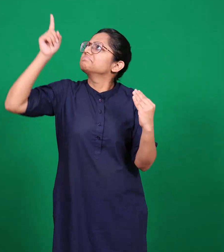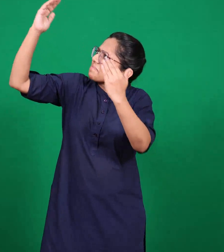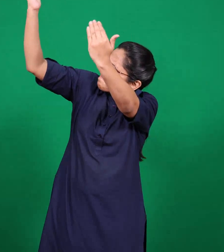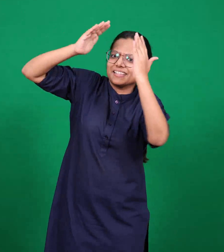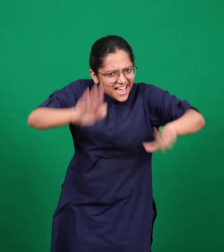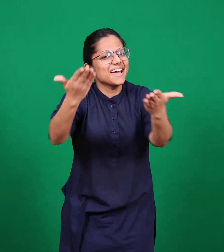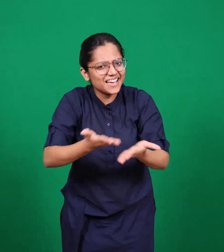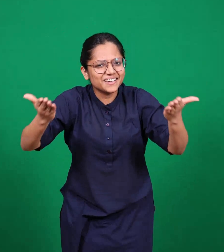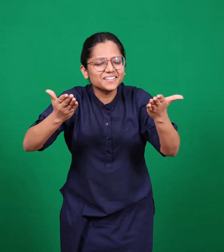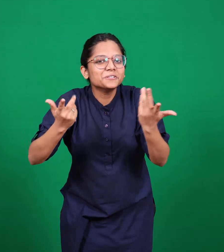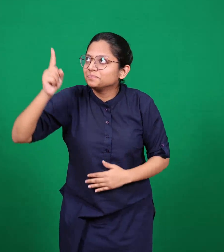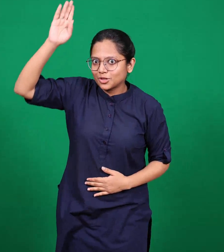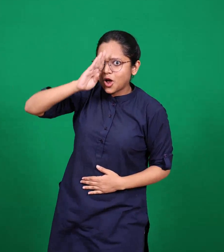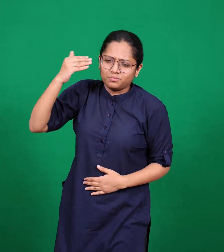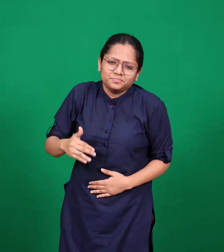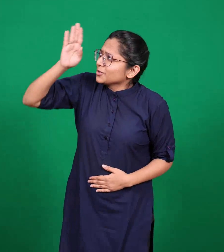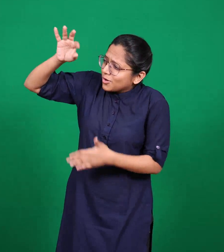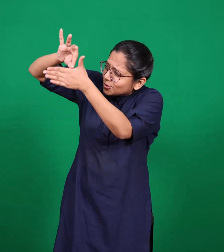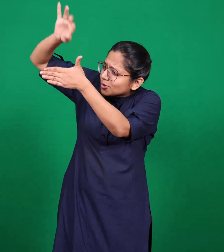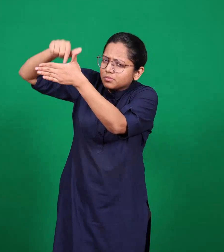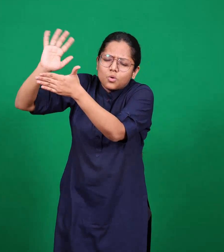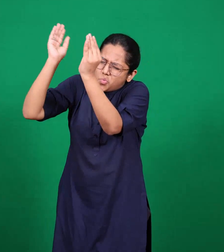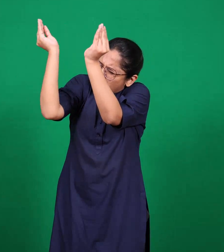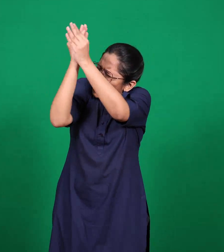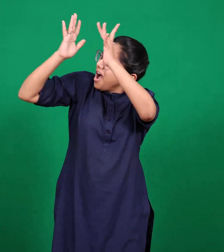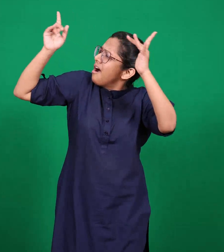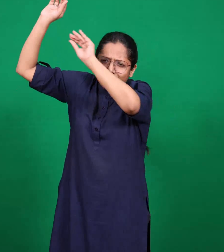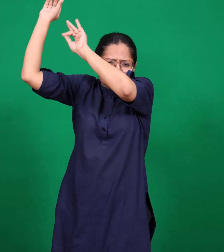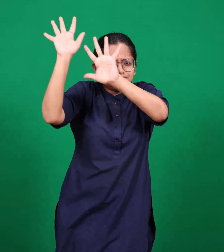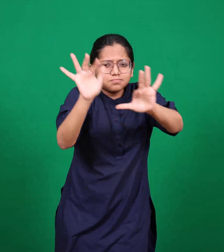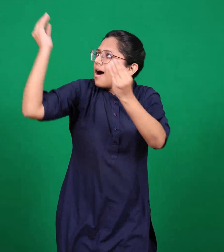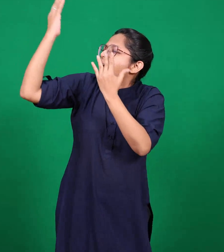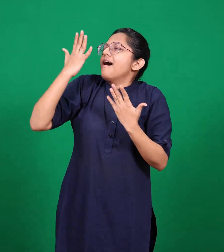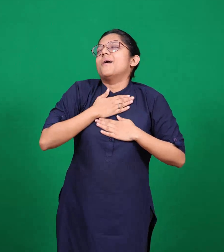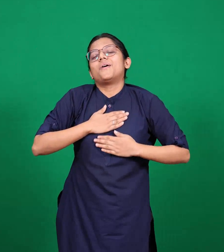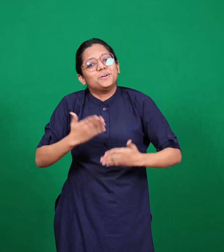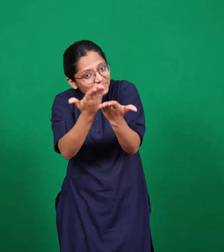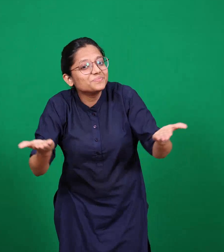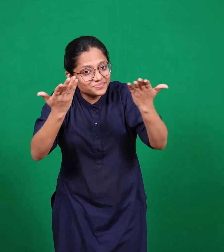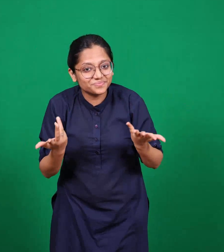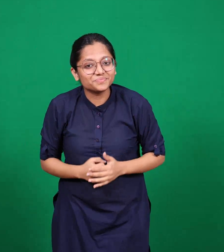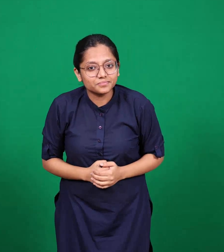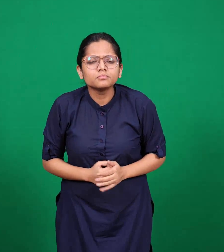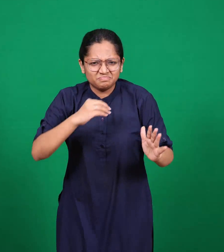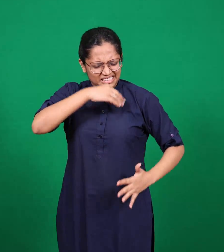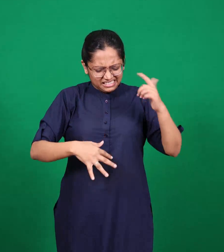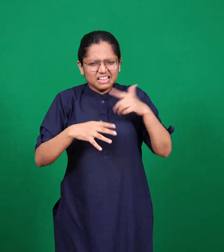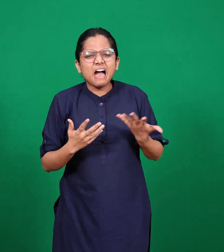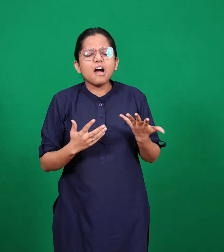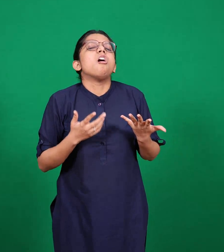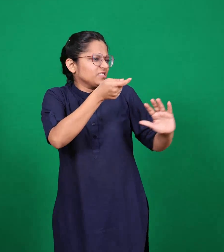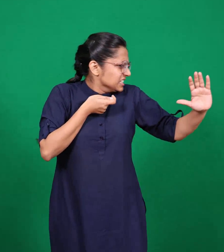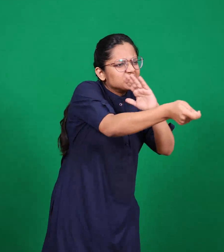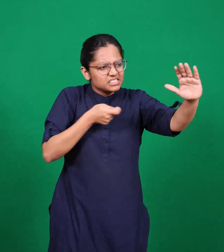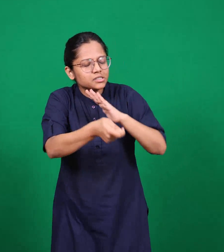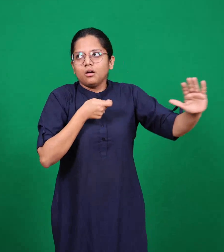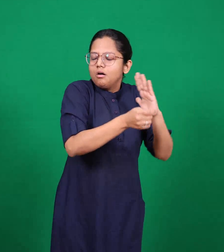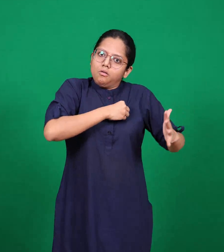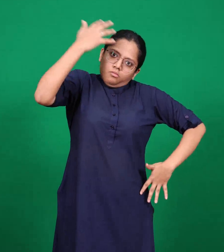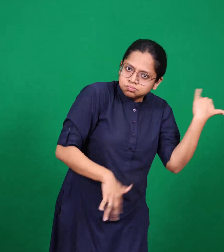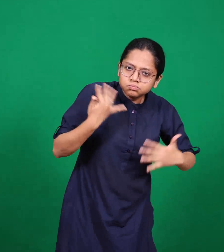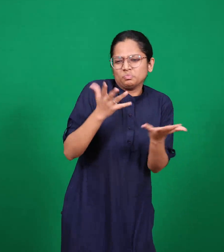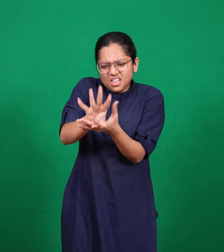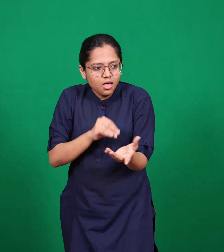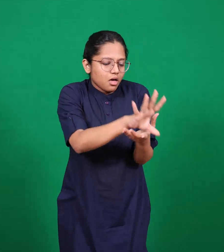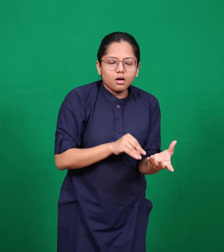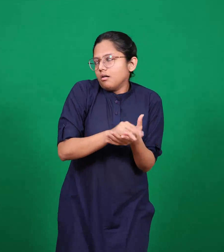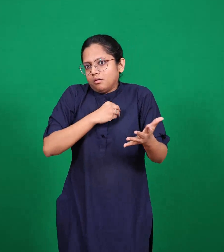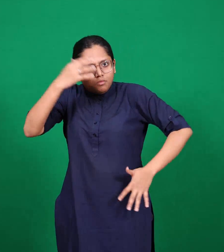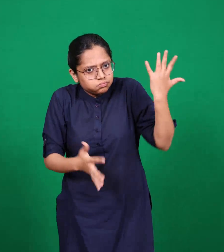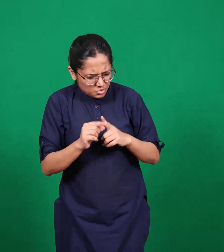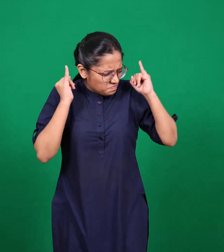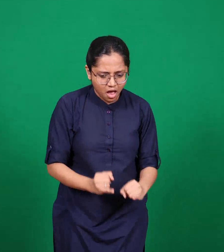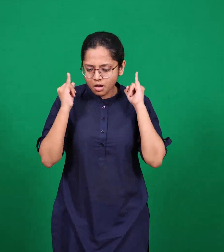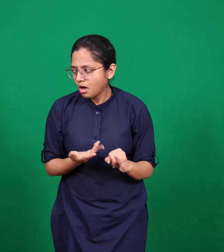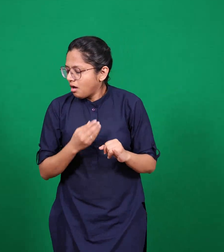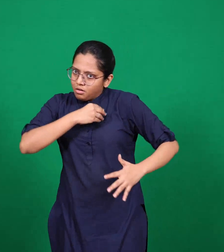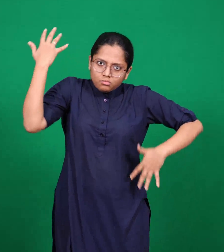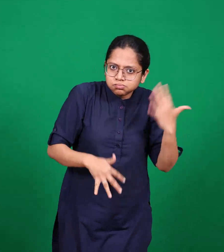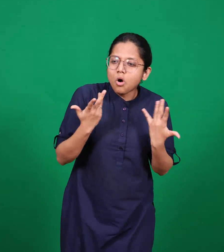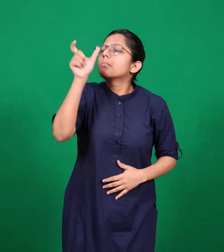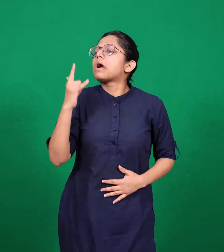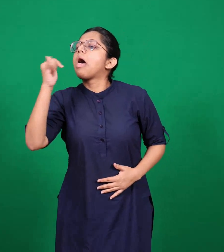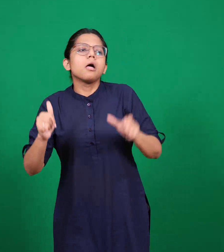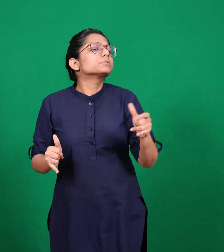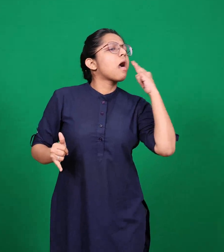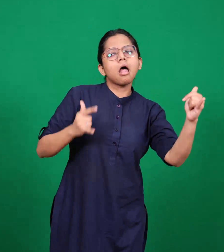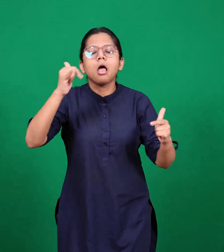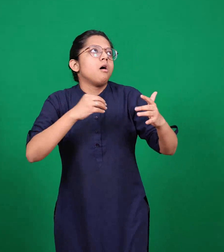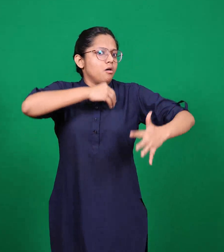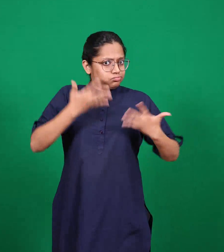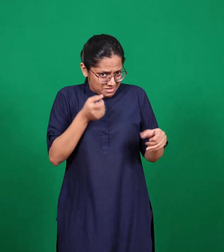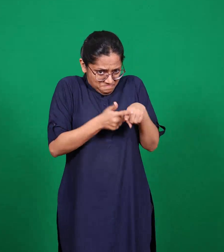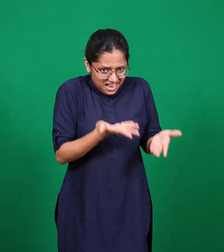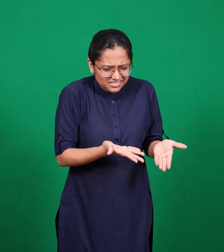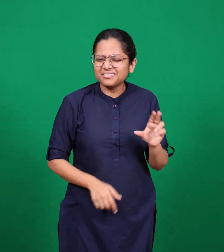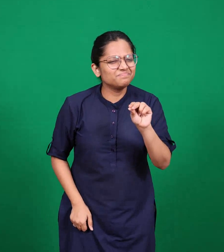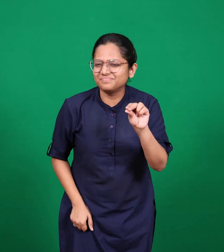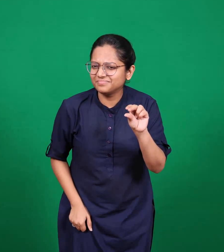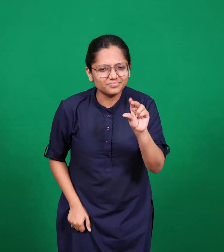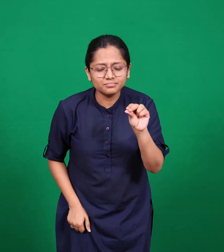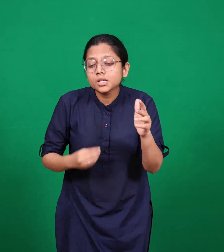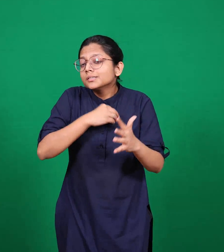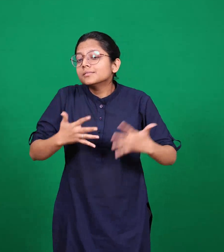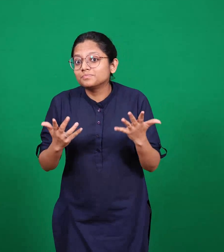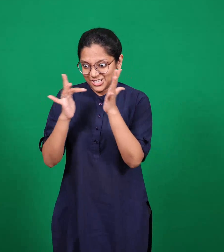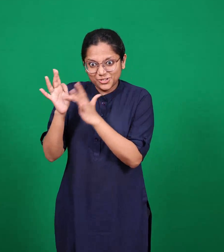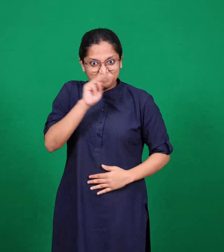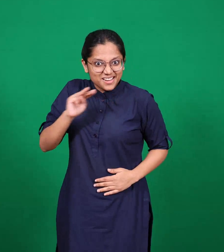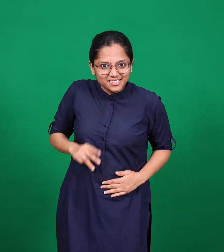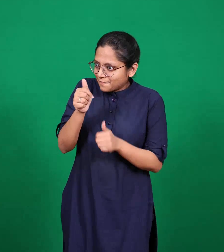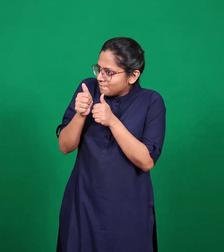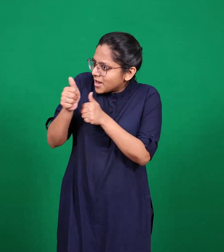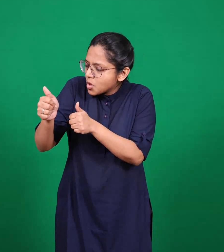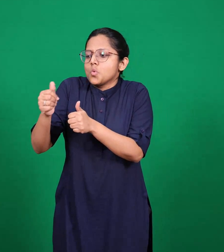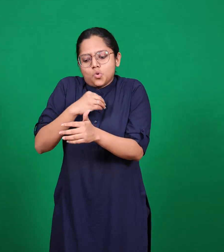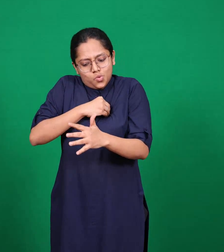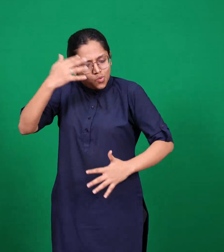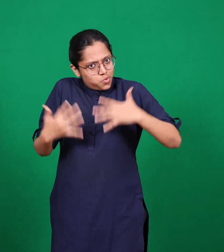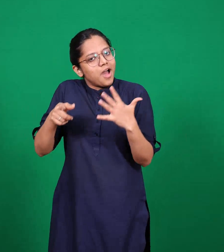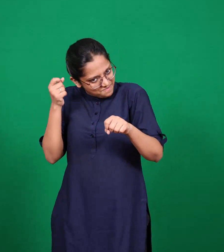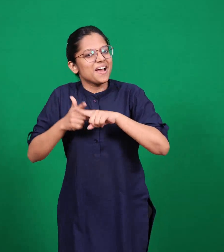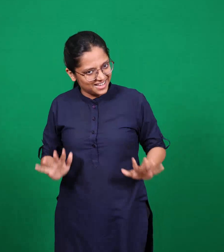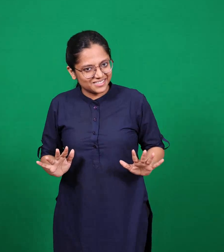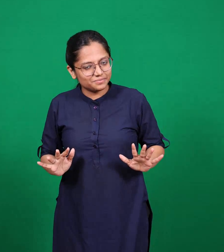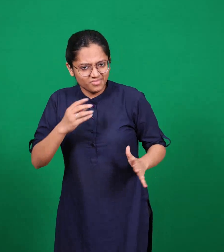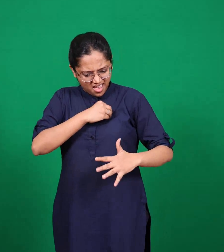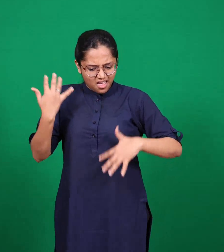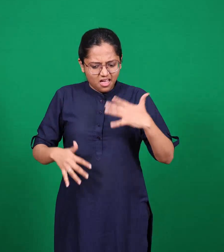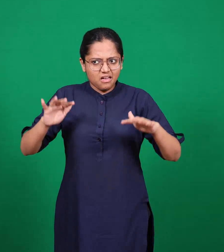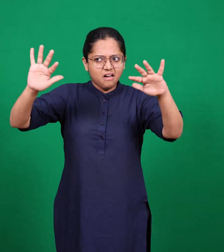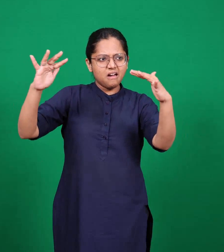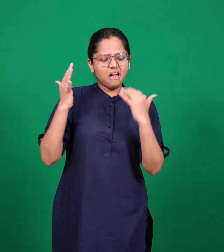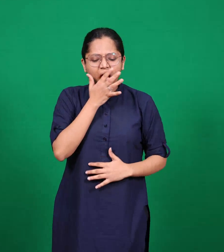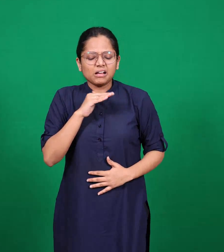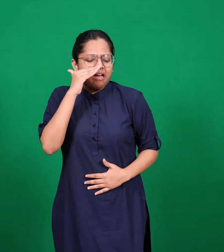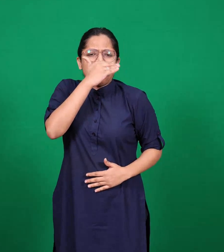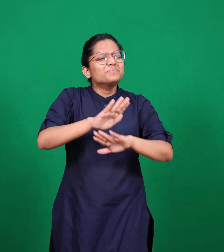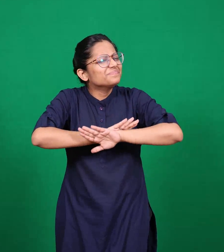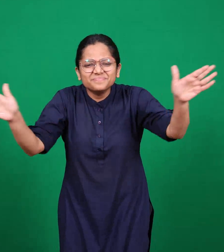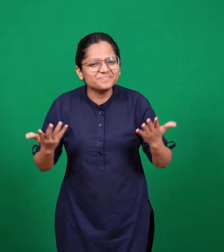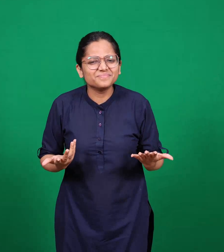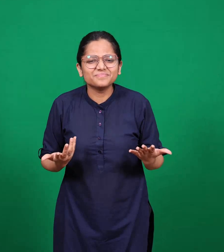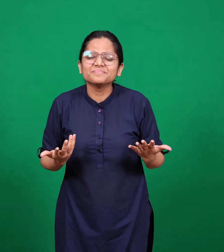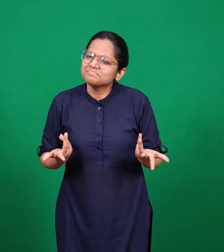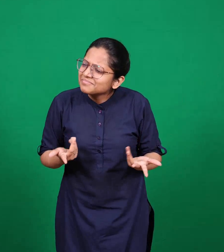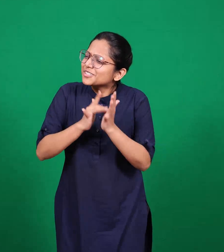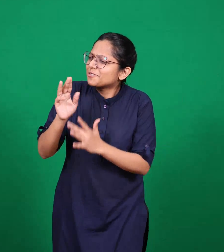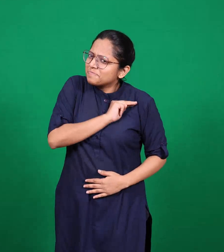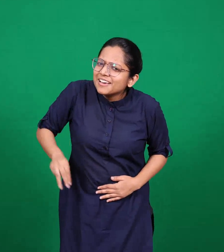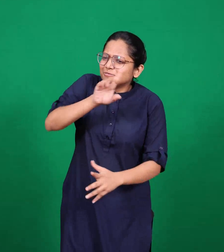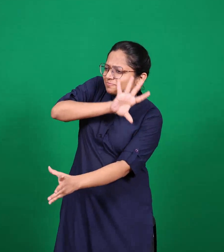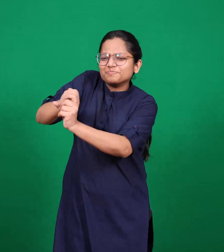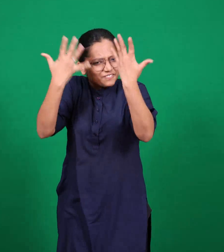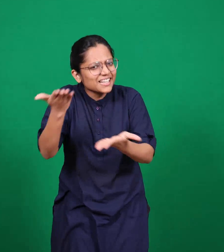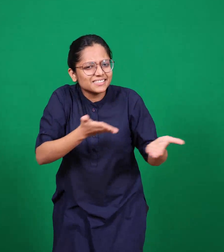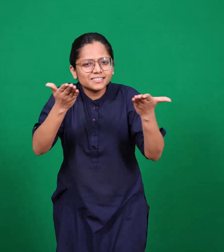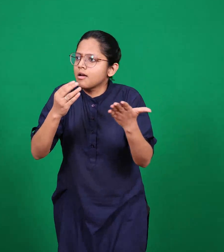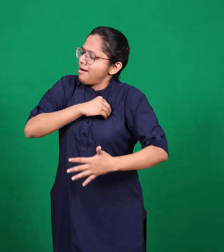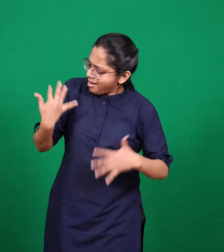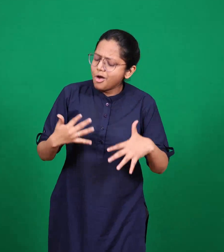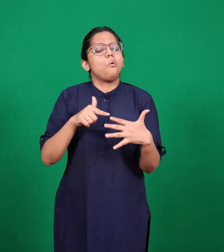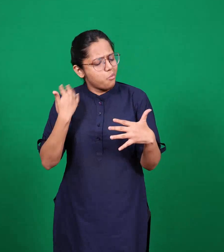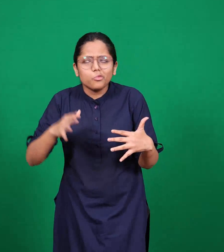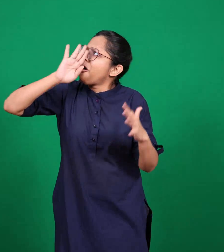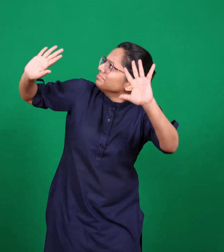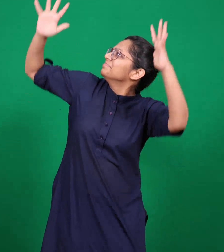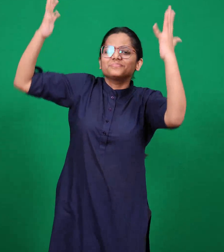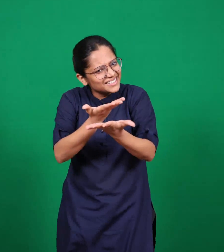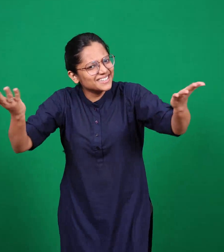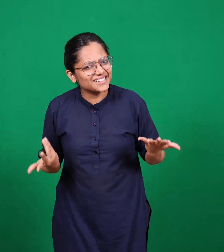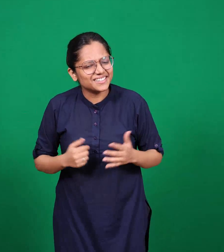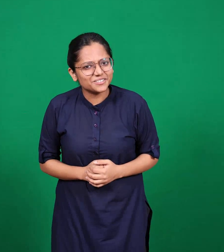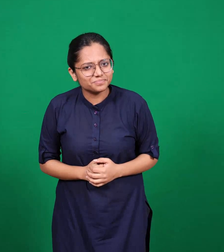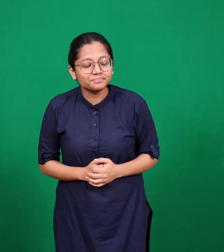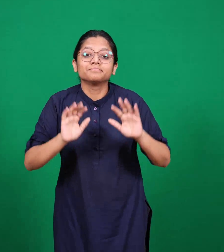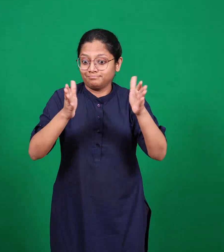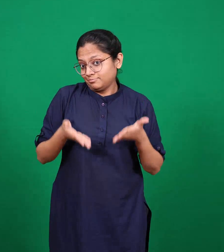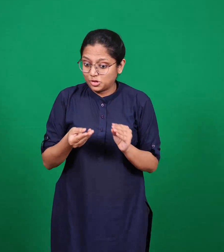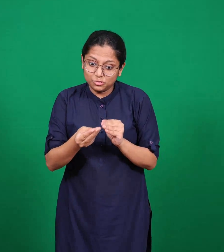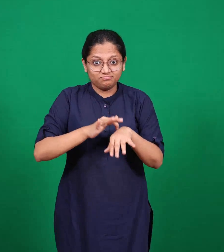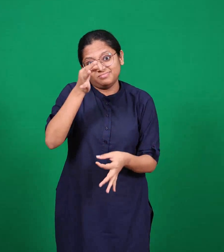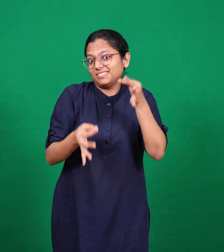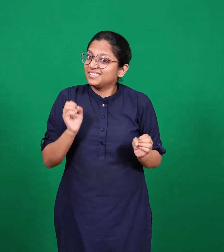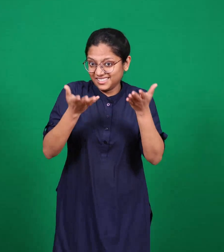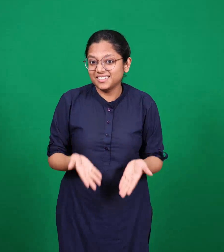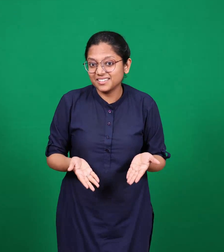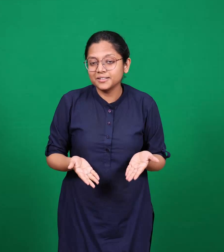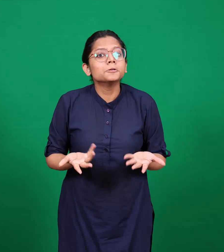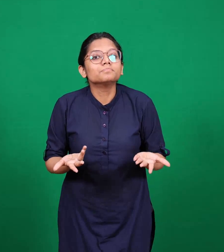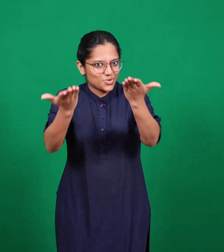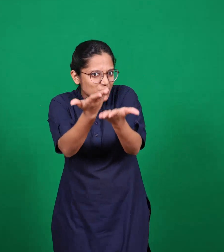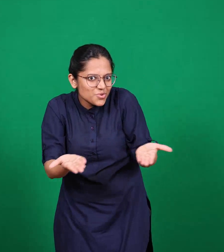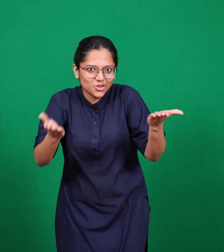If you are insulted for the name of Christ, you are blessed, because the Spirit of glory and of God rests on you. Indeed, none of you should suffer as a murderer or thief or wrongdoer, or even as a meddler. But if you suffer as a Christian, do not be ashamed, but glorify God that you bear that name.